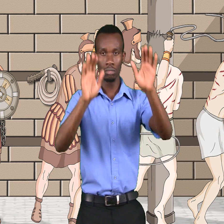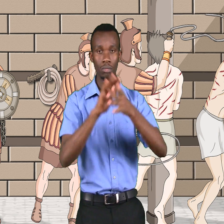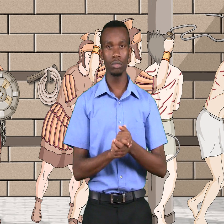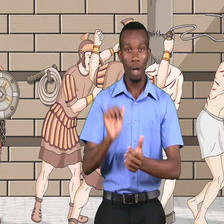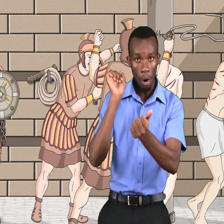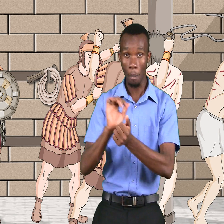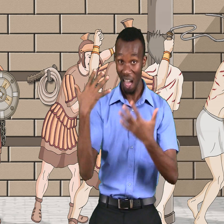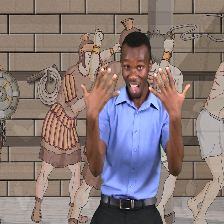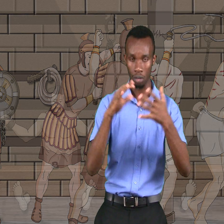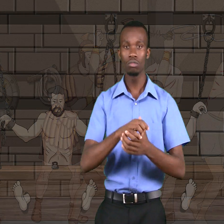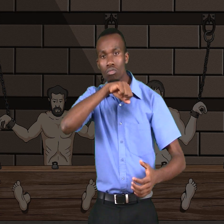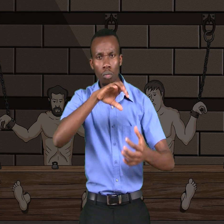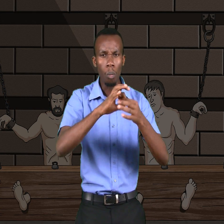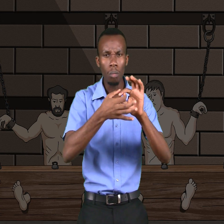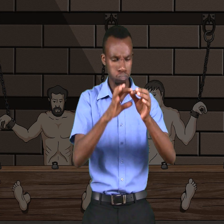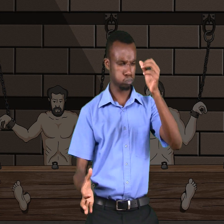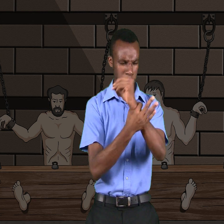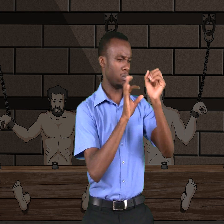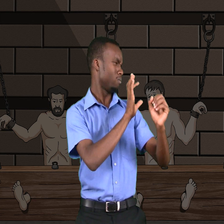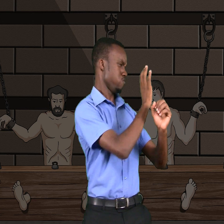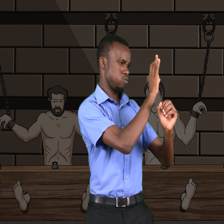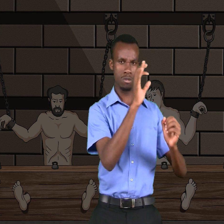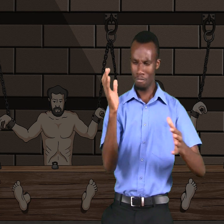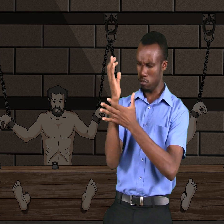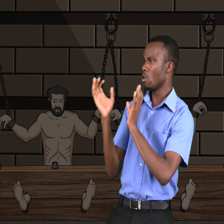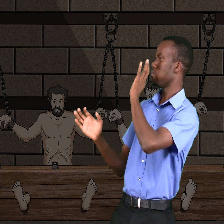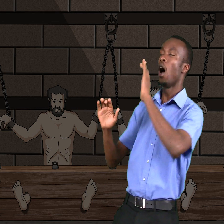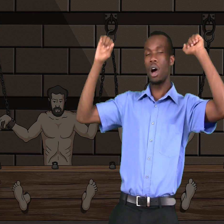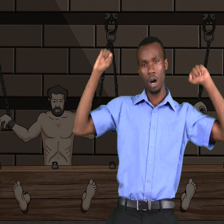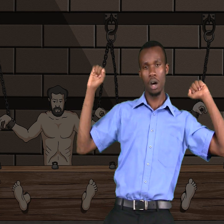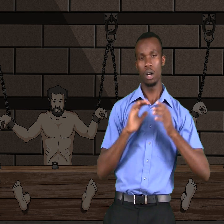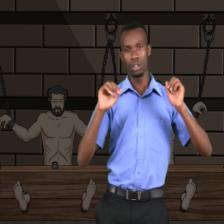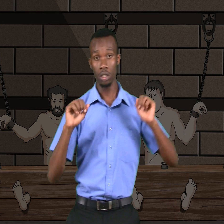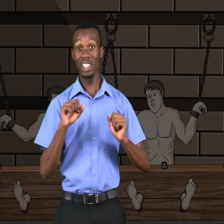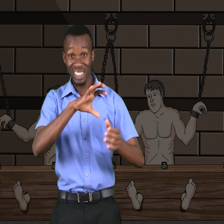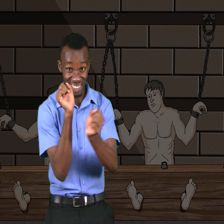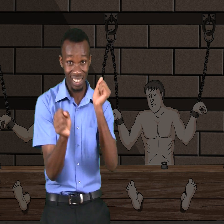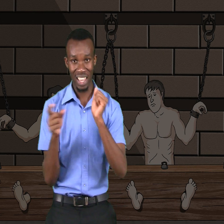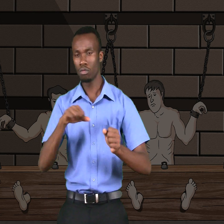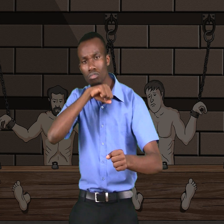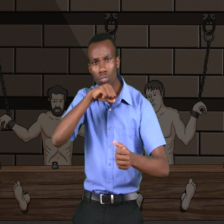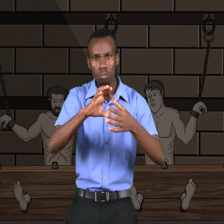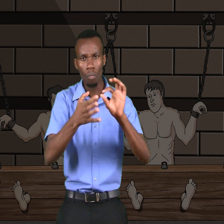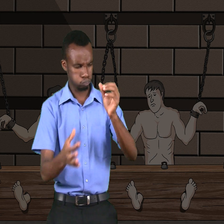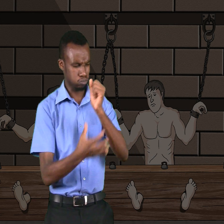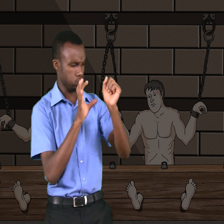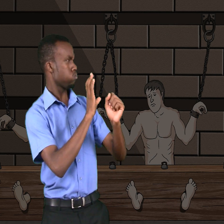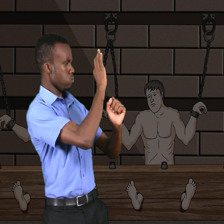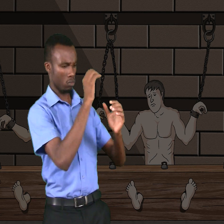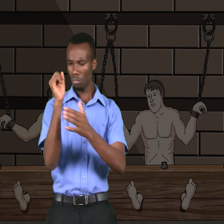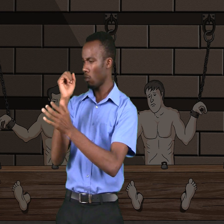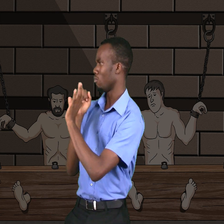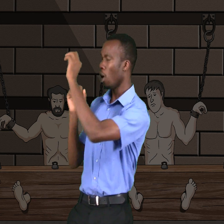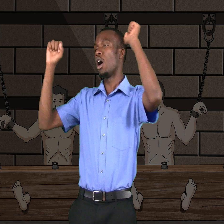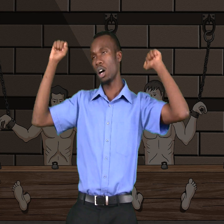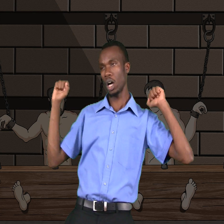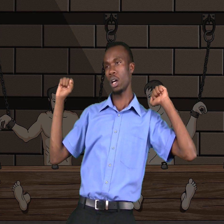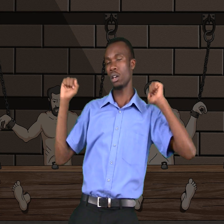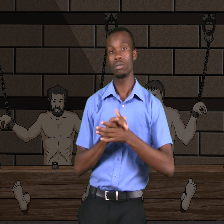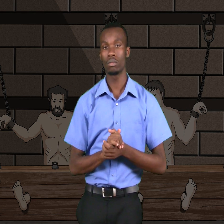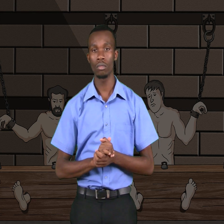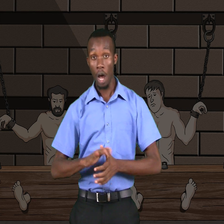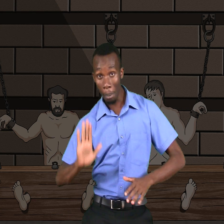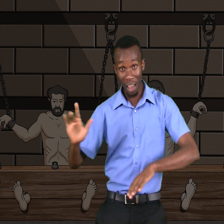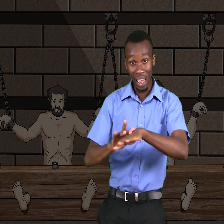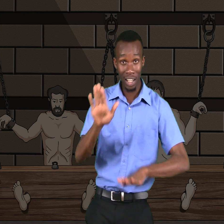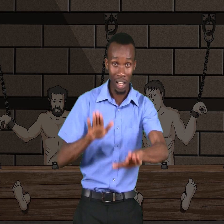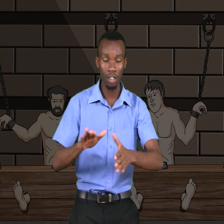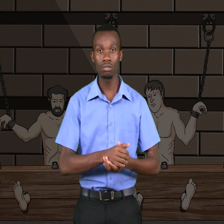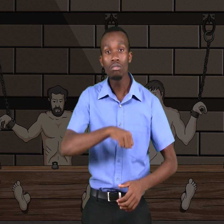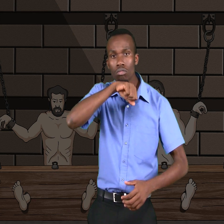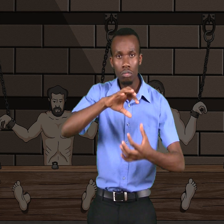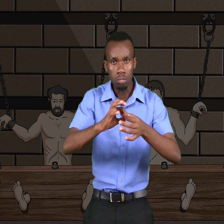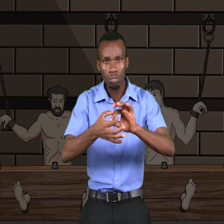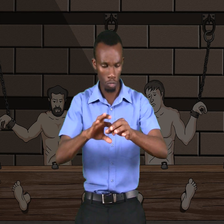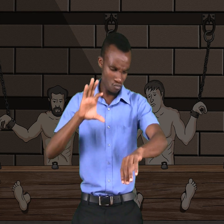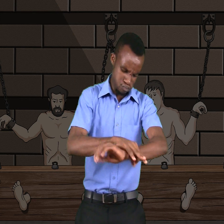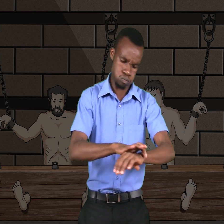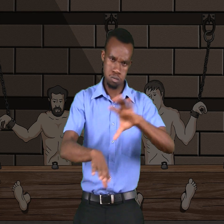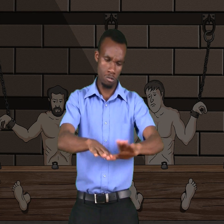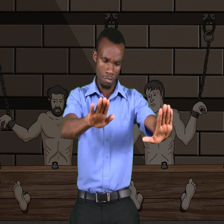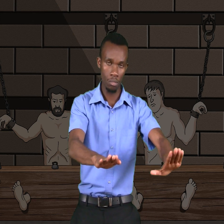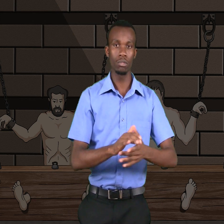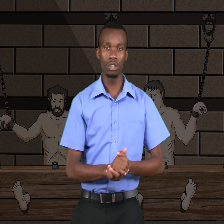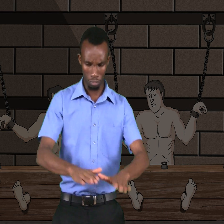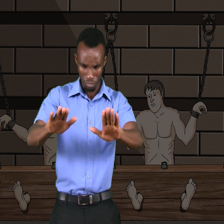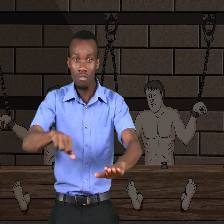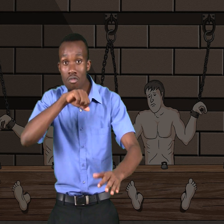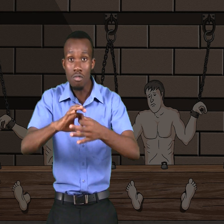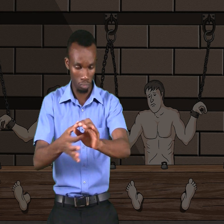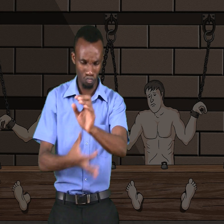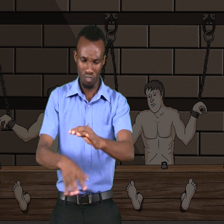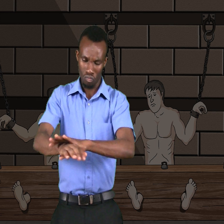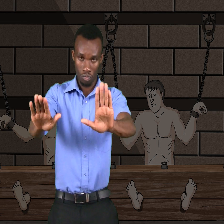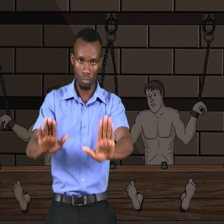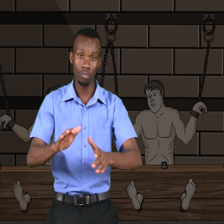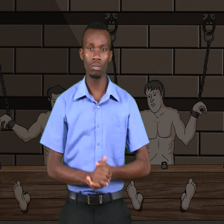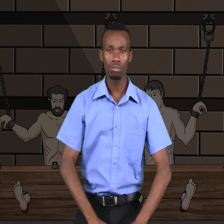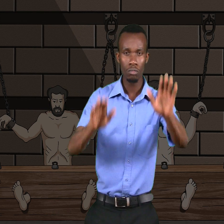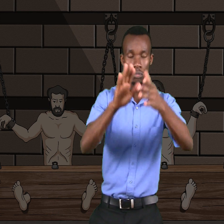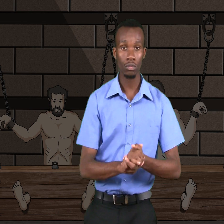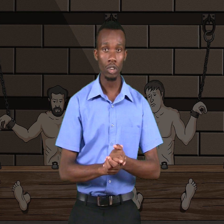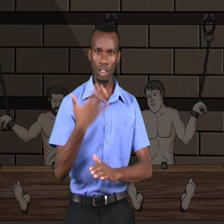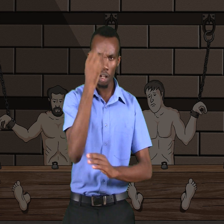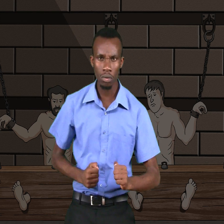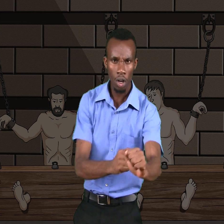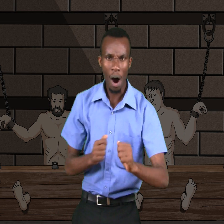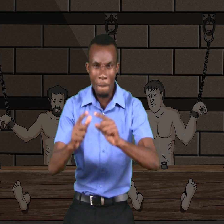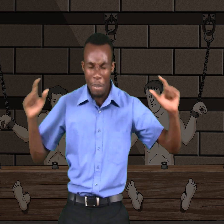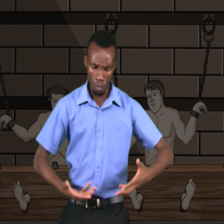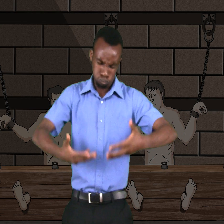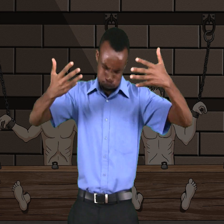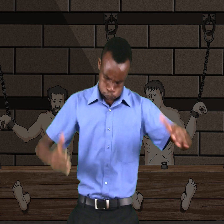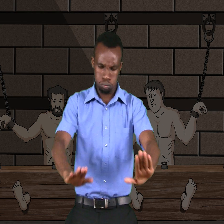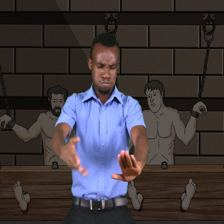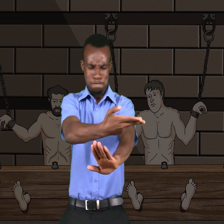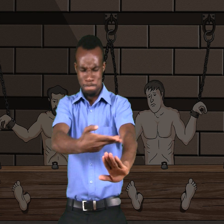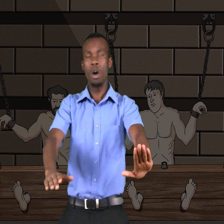On receiving this order, he placed them in the inner cell and fastened their feet in the stocks.